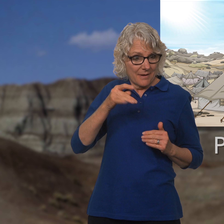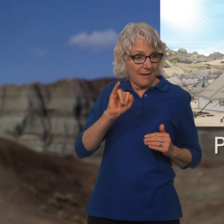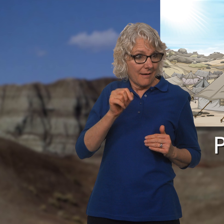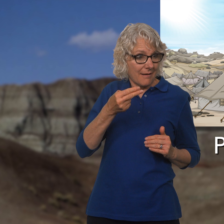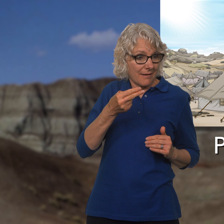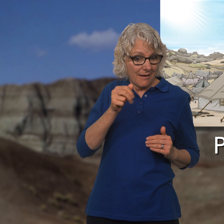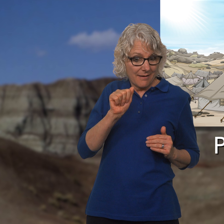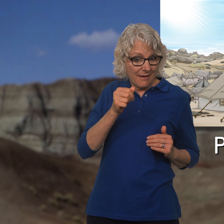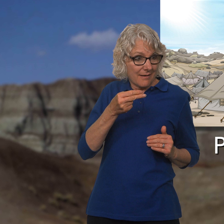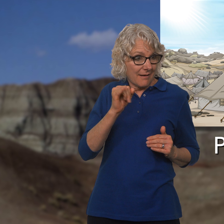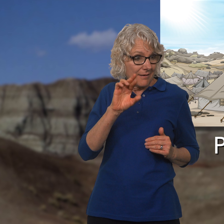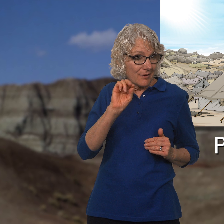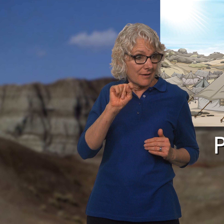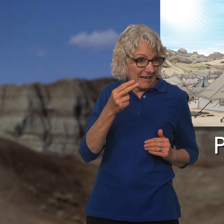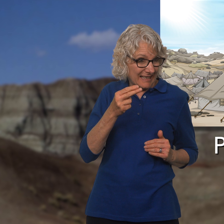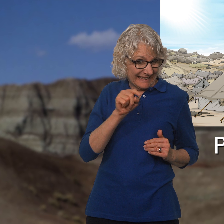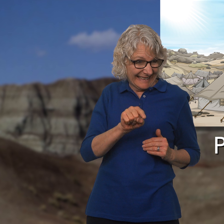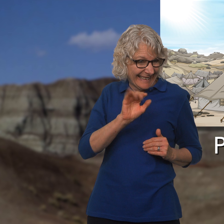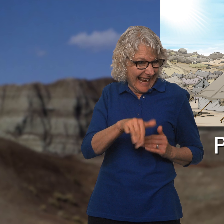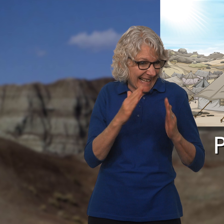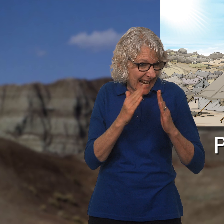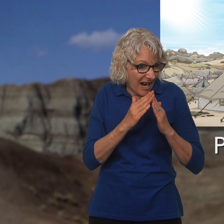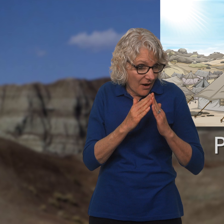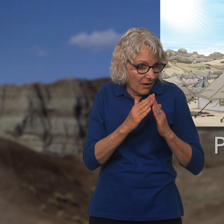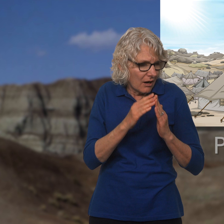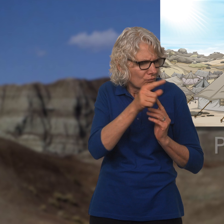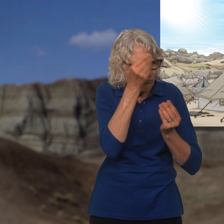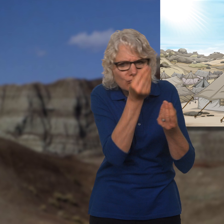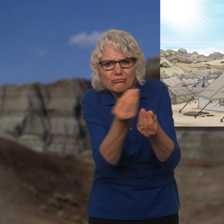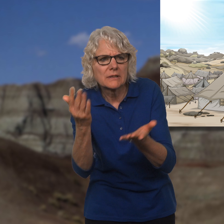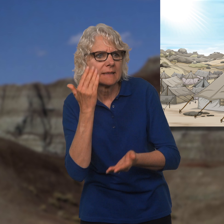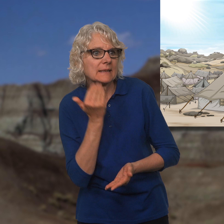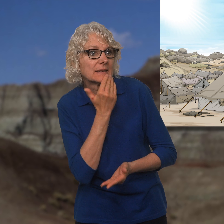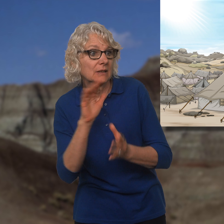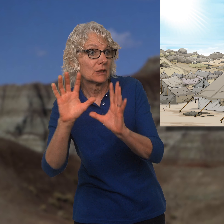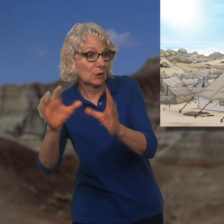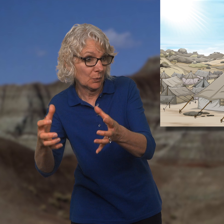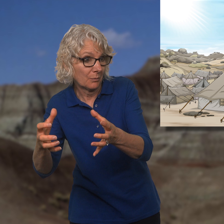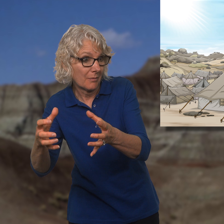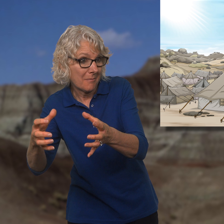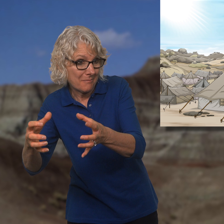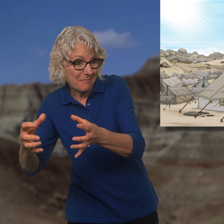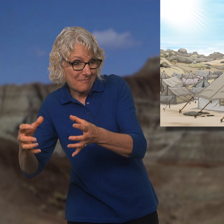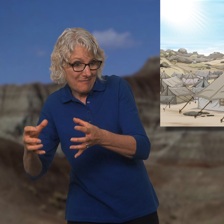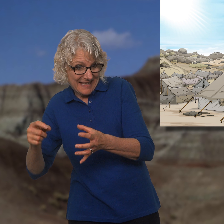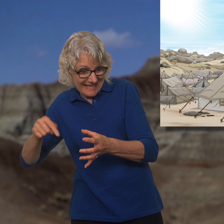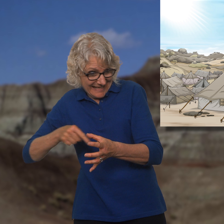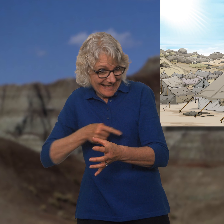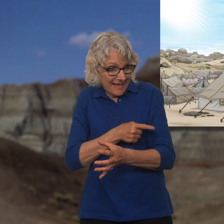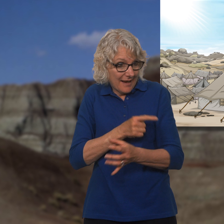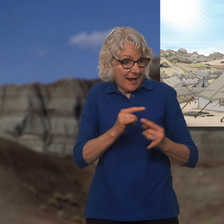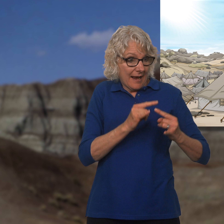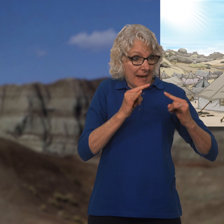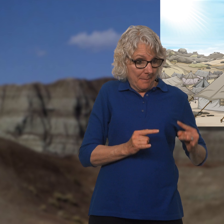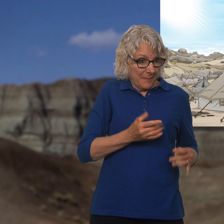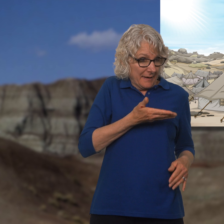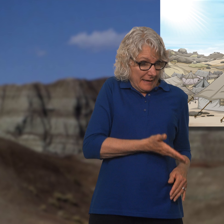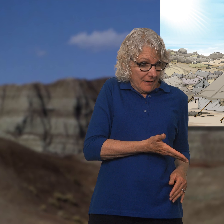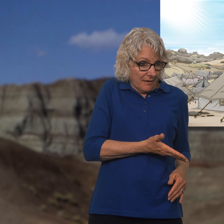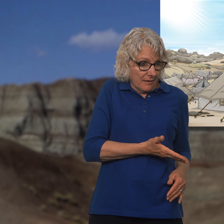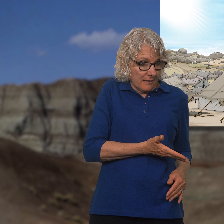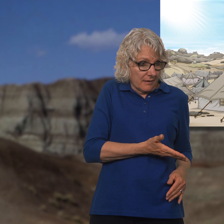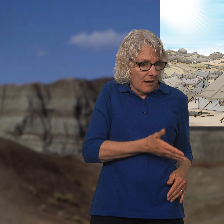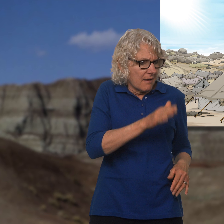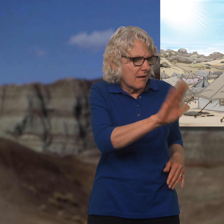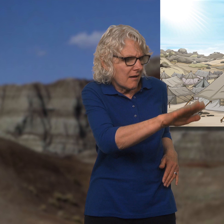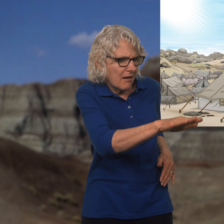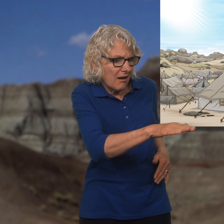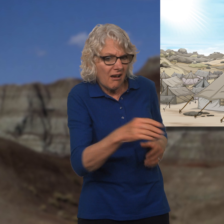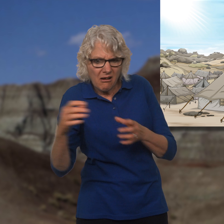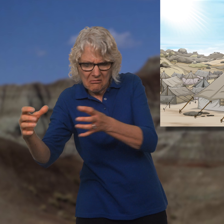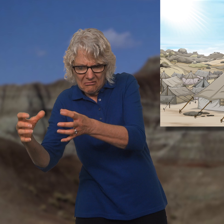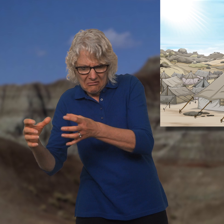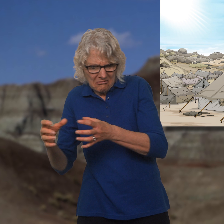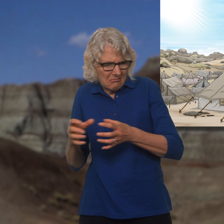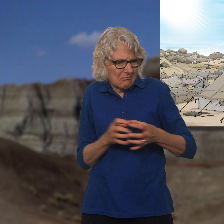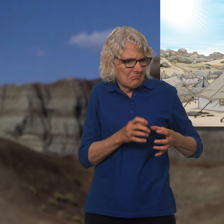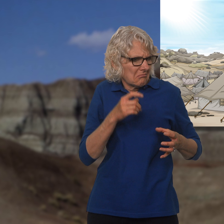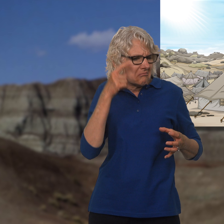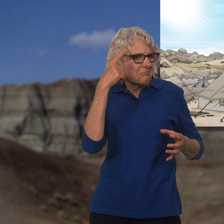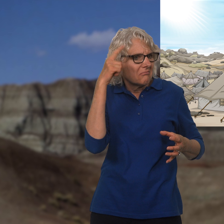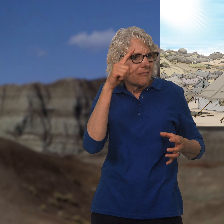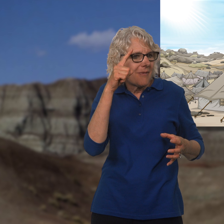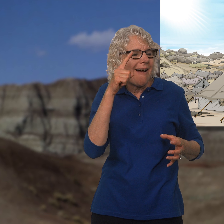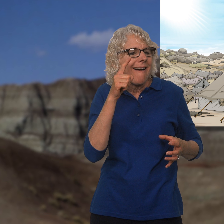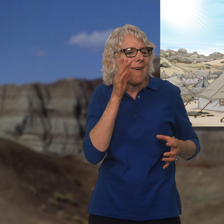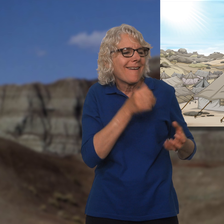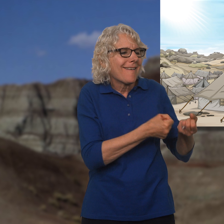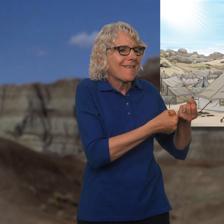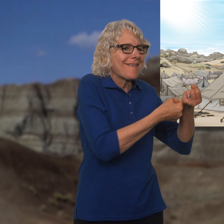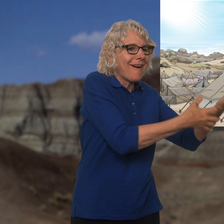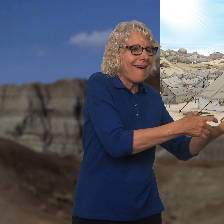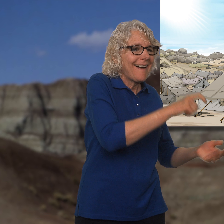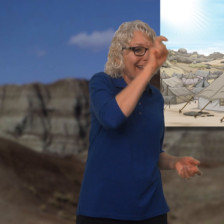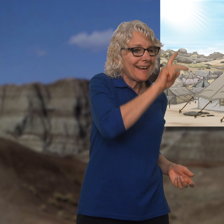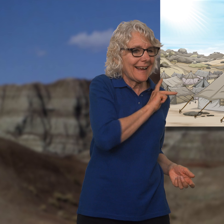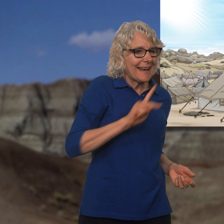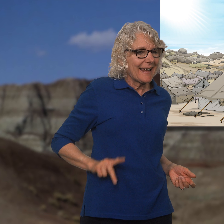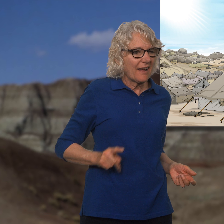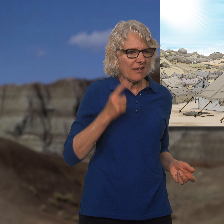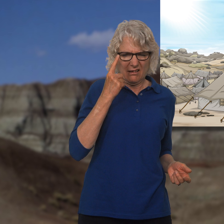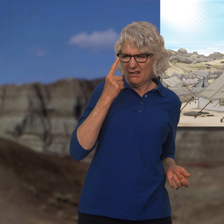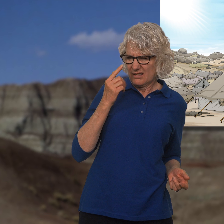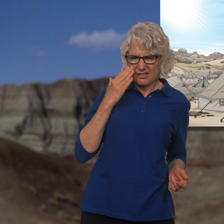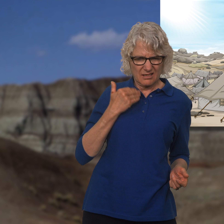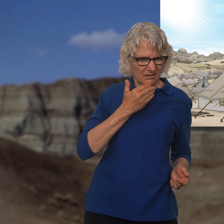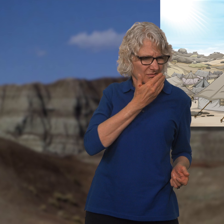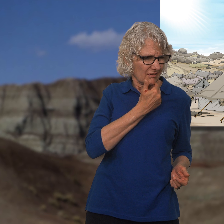You are to encamp by the sea, directly opposite Baal-zephon.